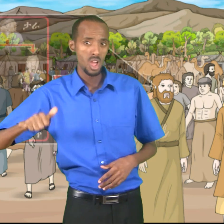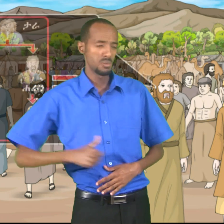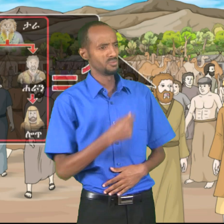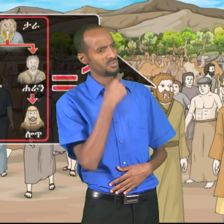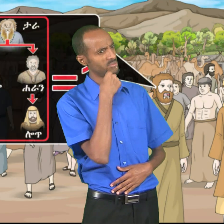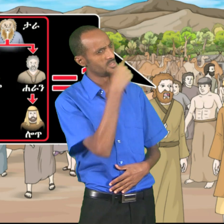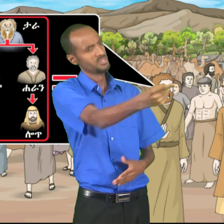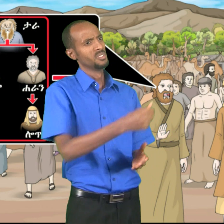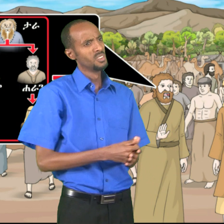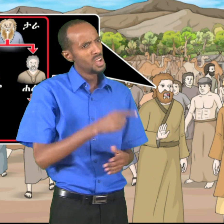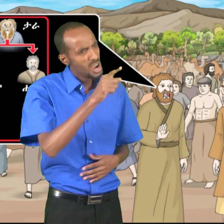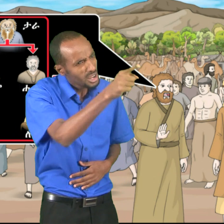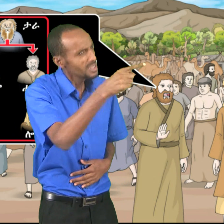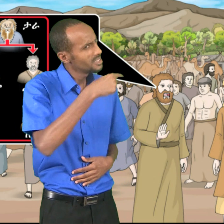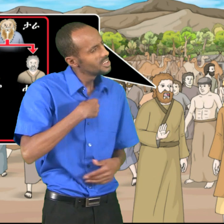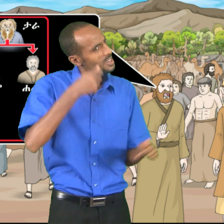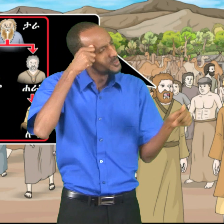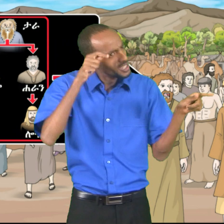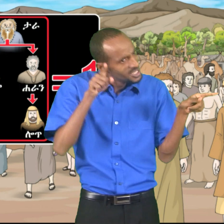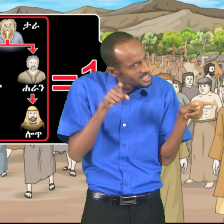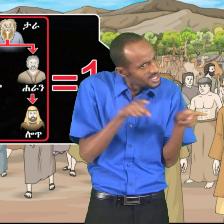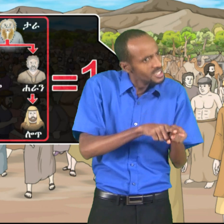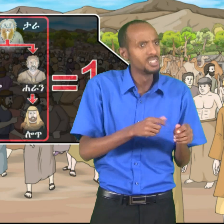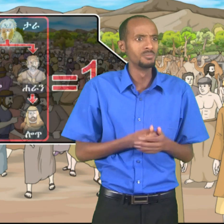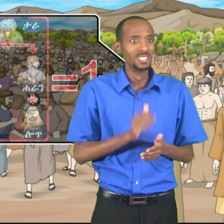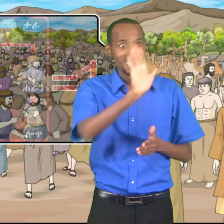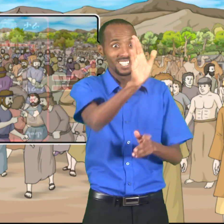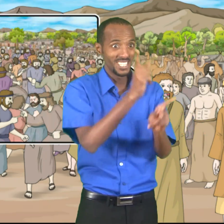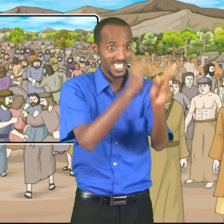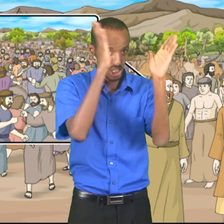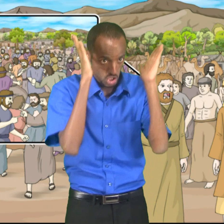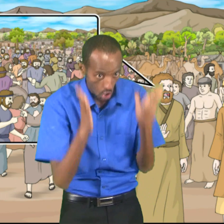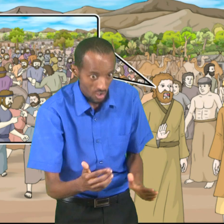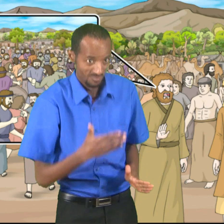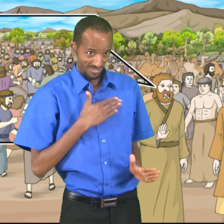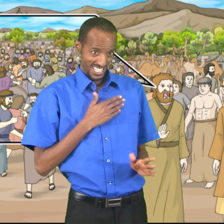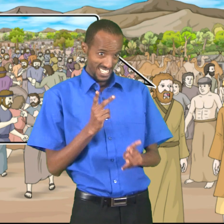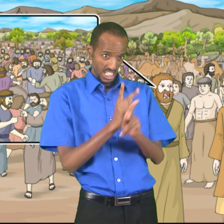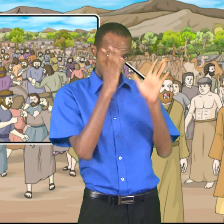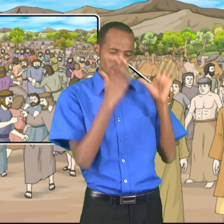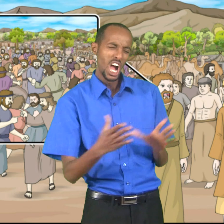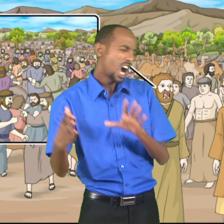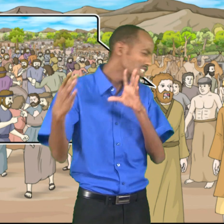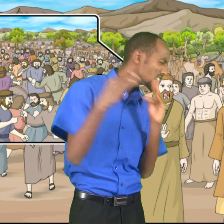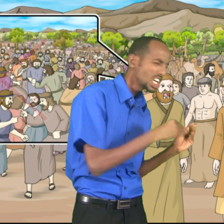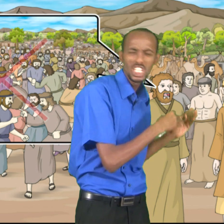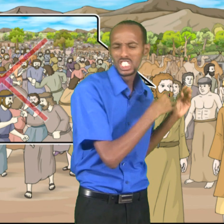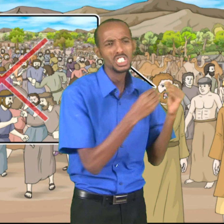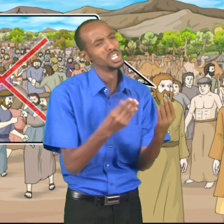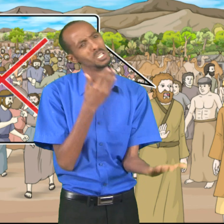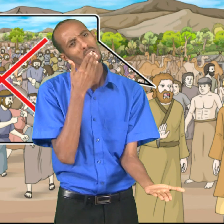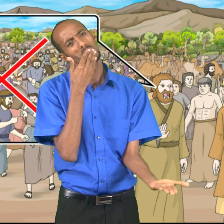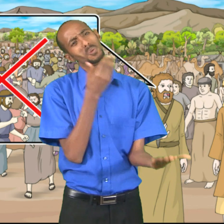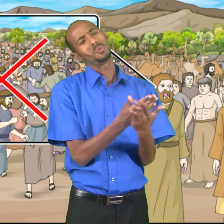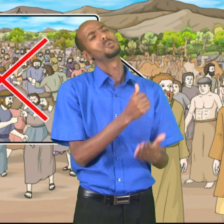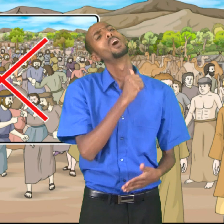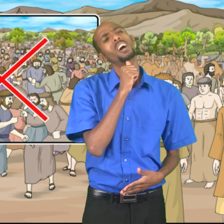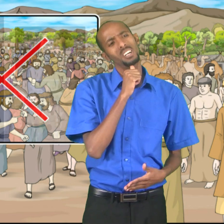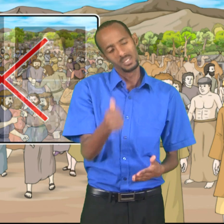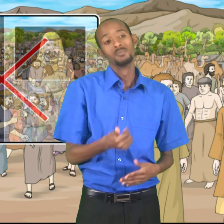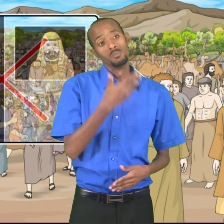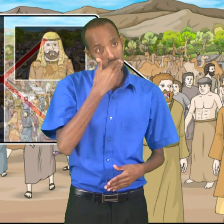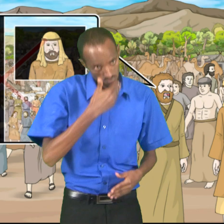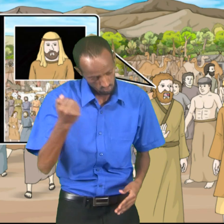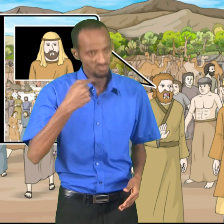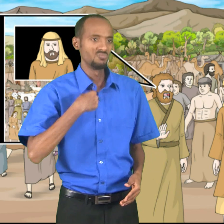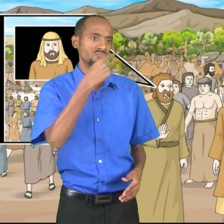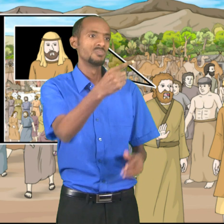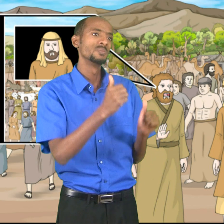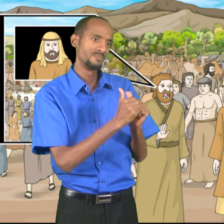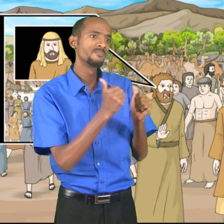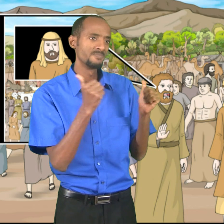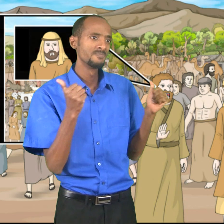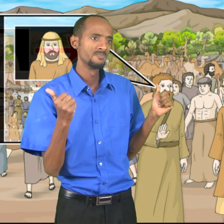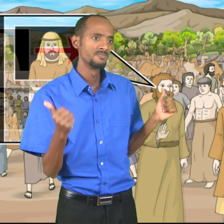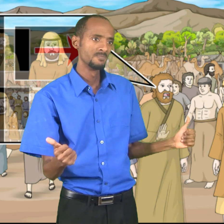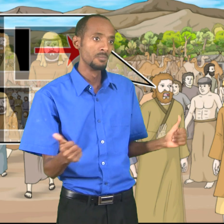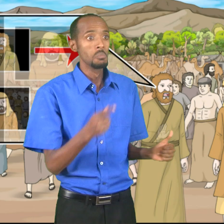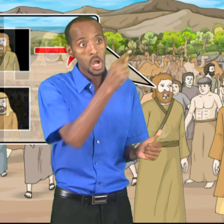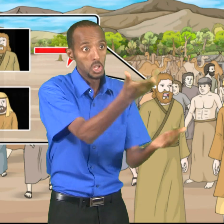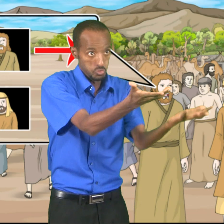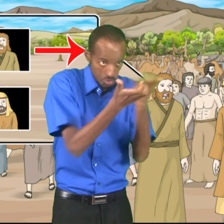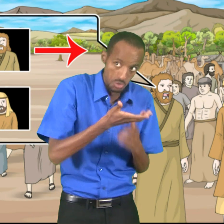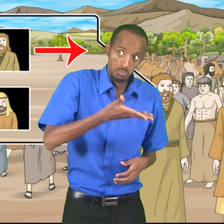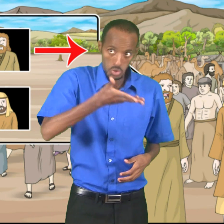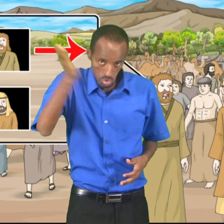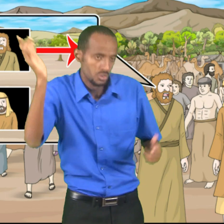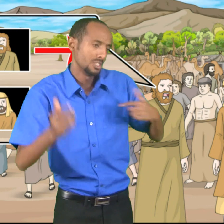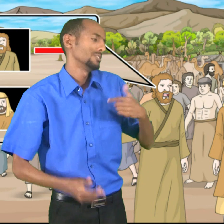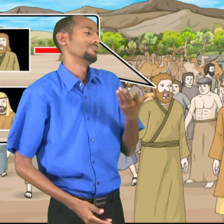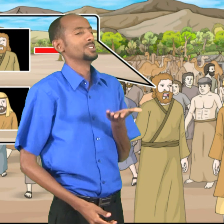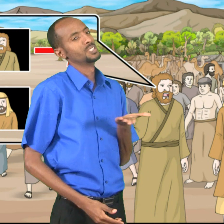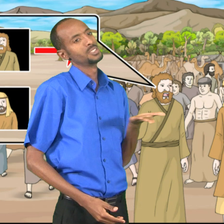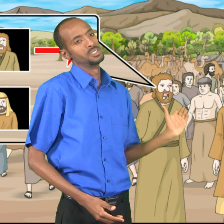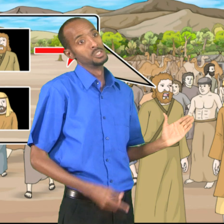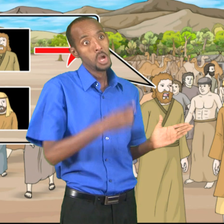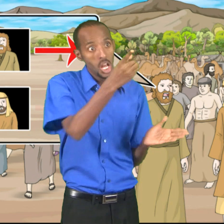Is not the whole land before you? Now separate yourself from me.